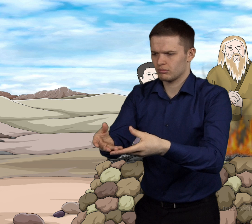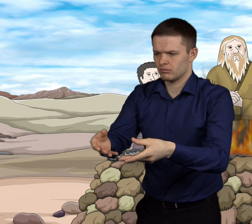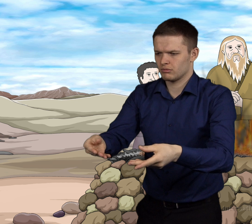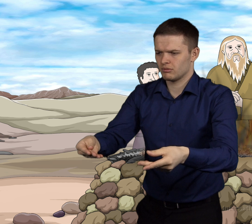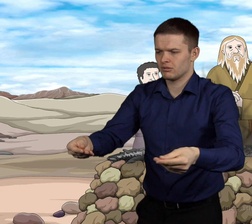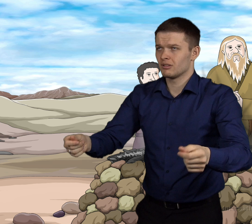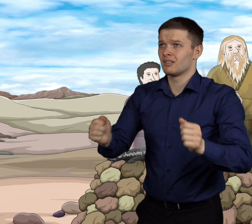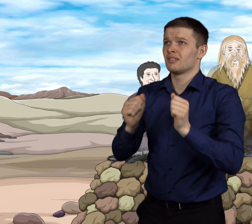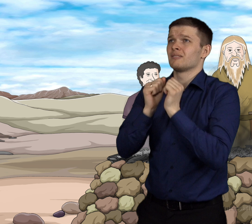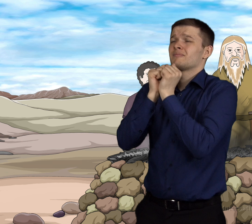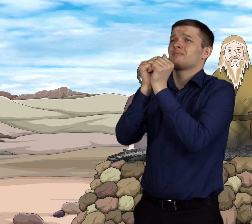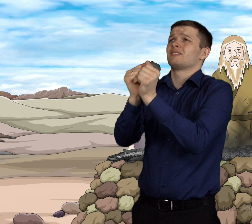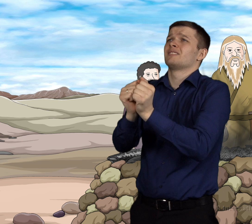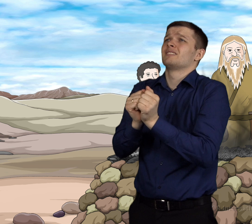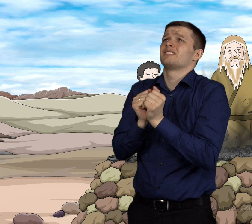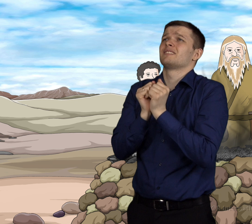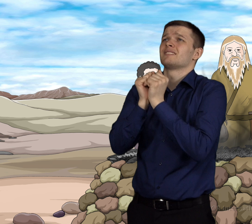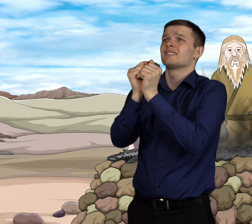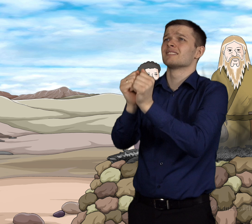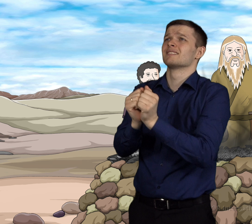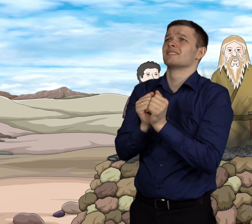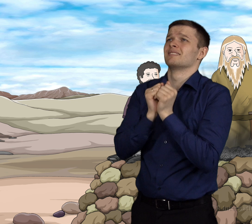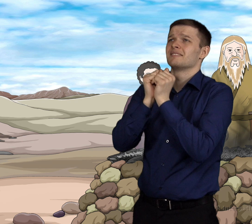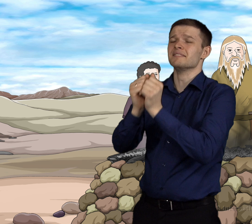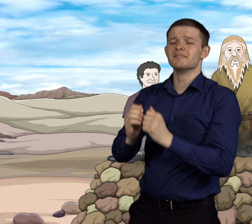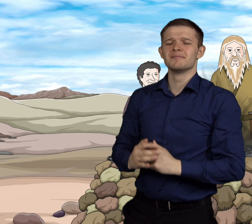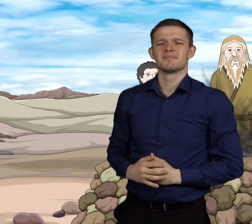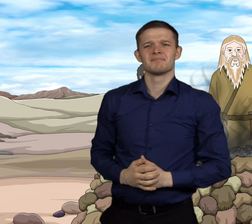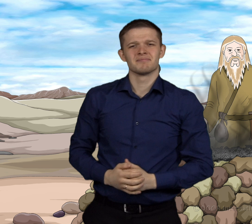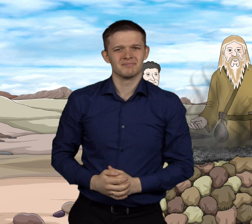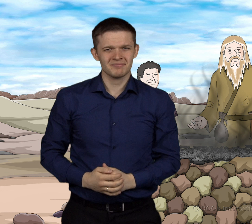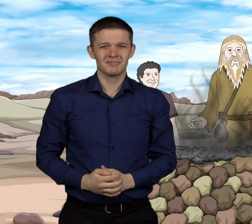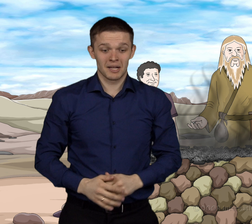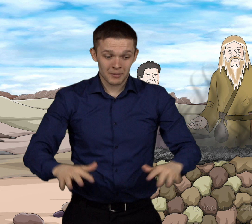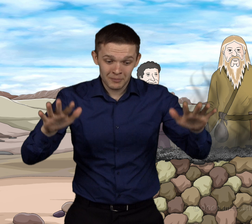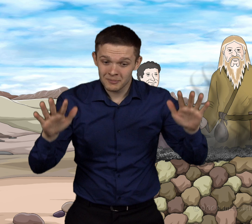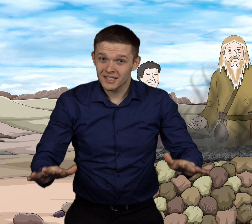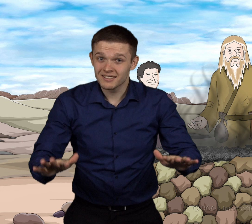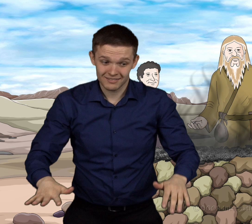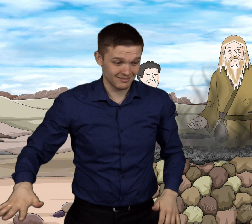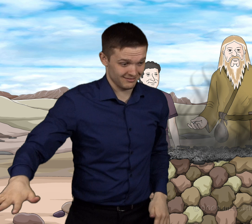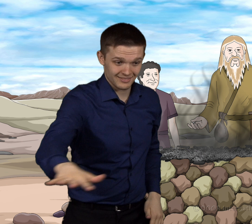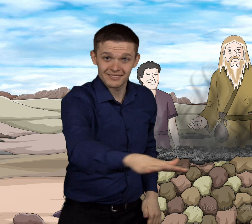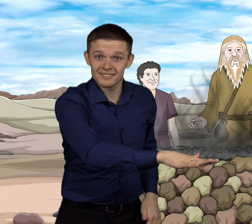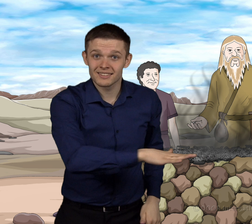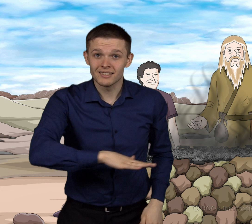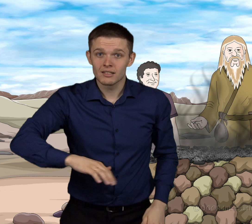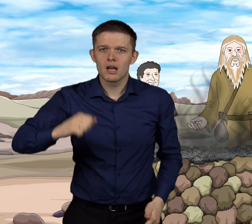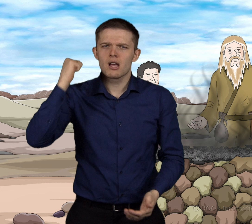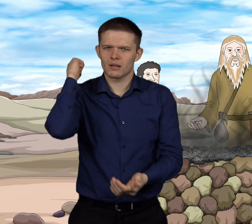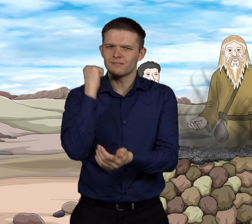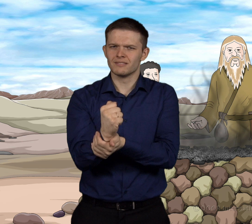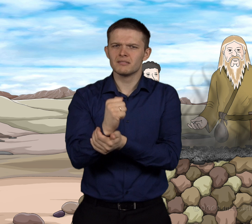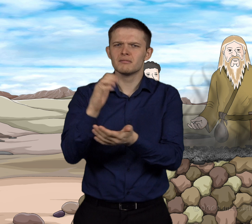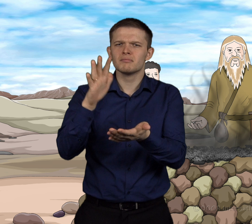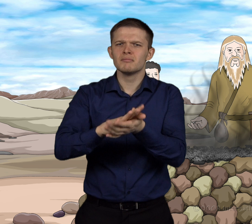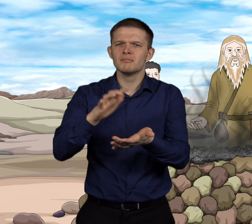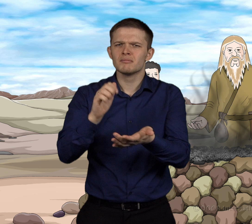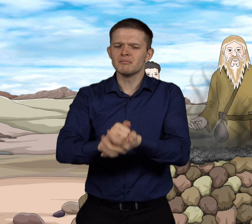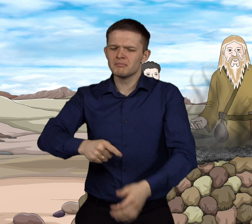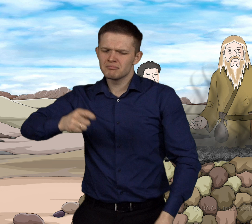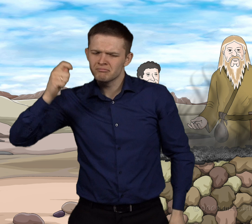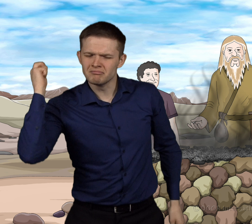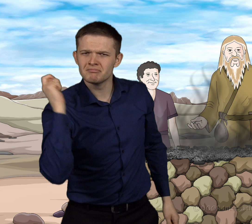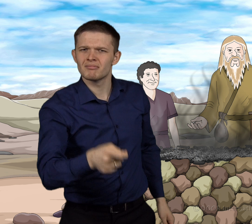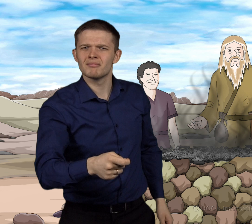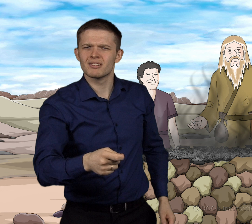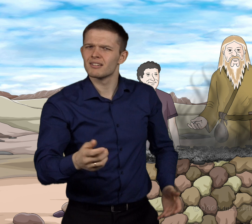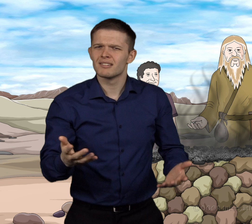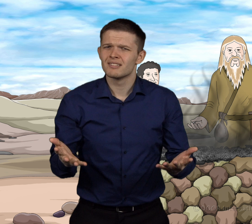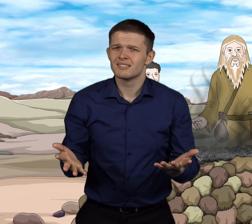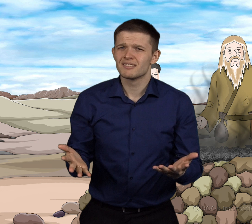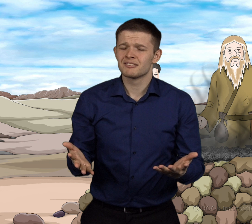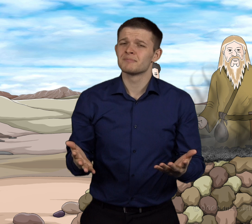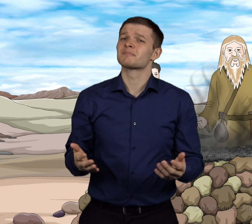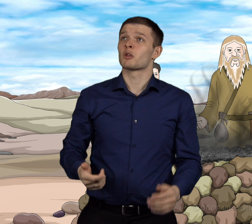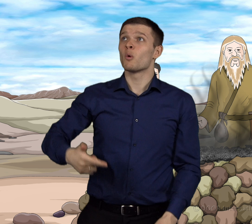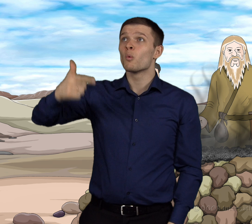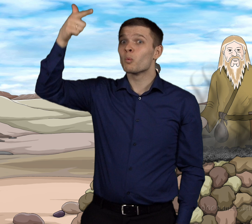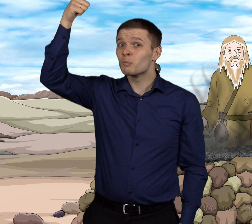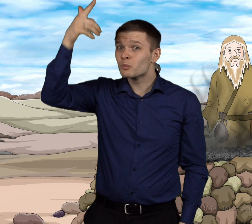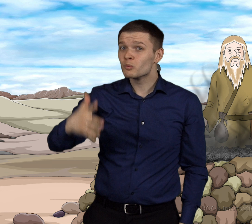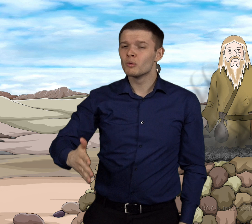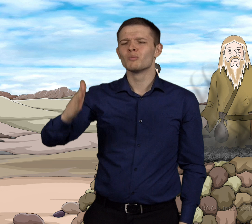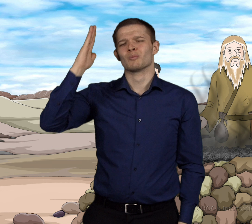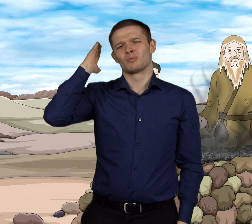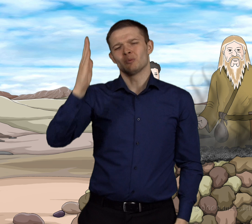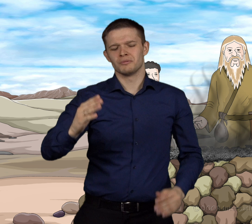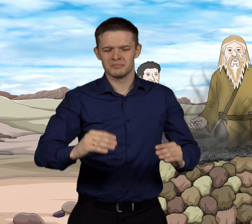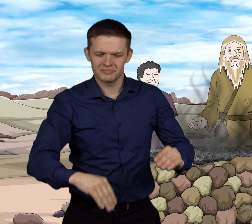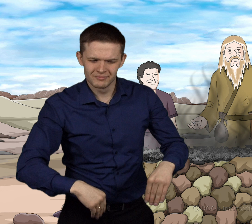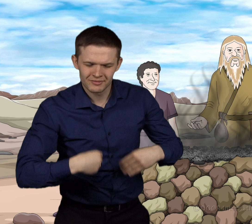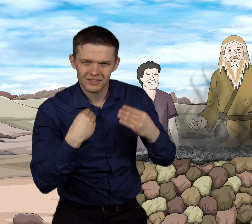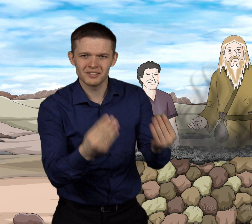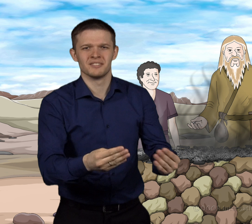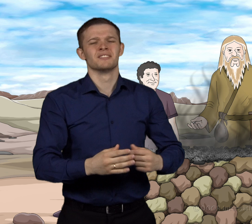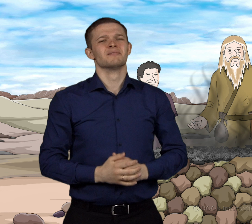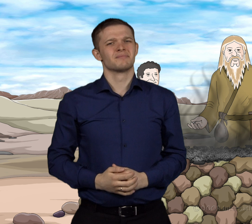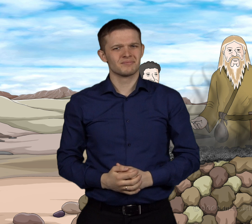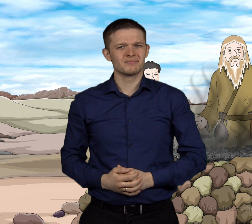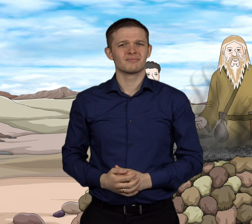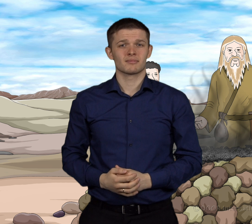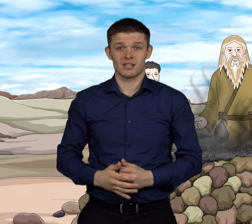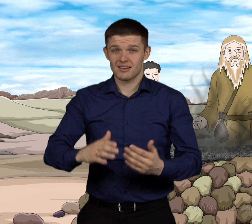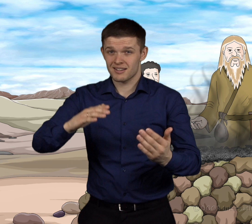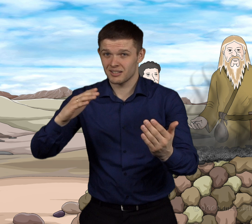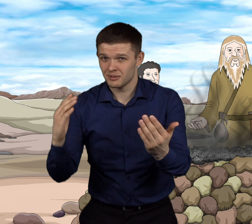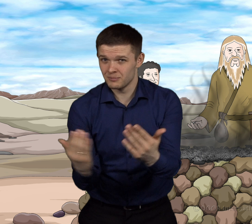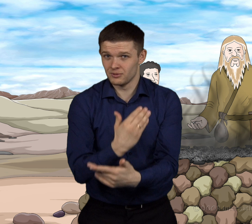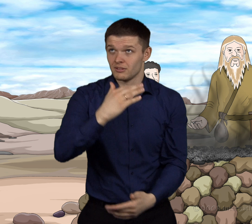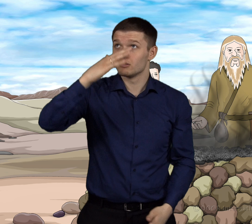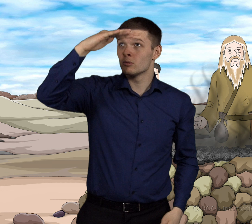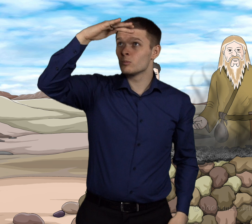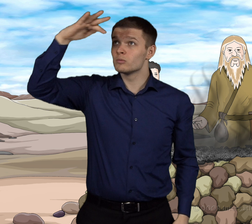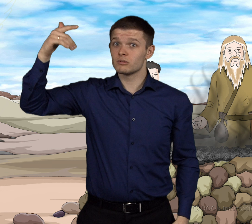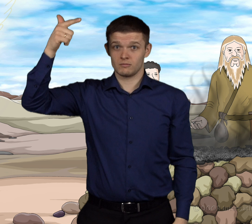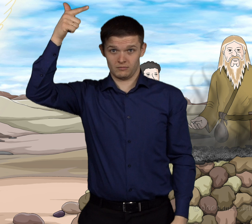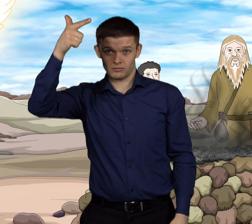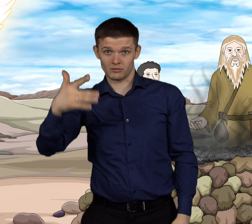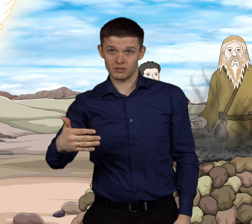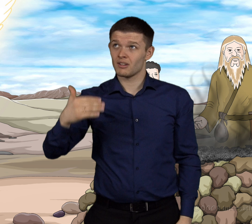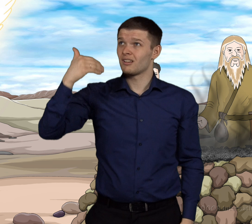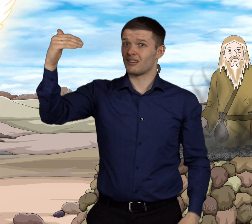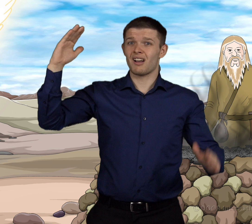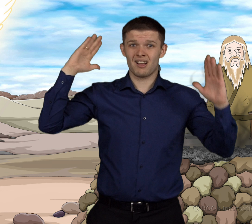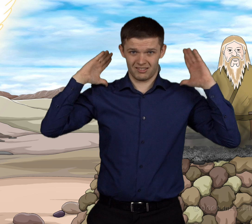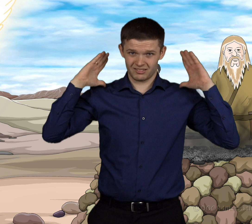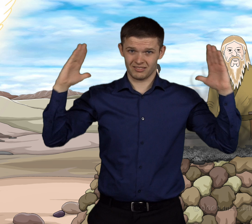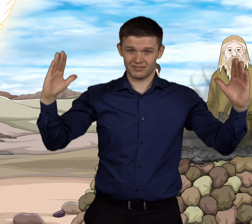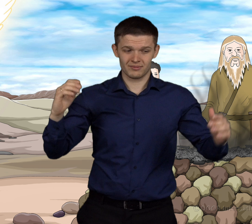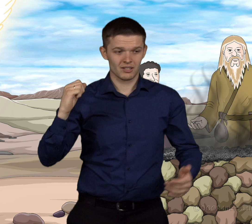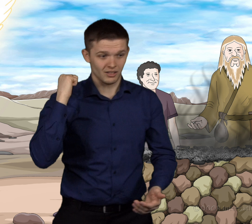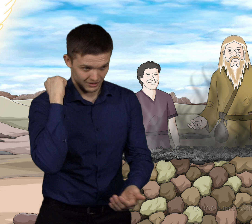So to this day it is said, “On the mountain of the LORD it will be provided.”